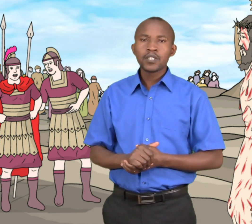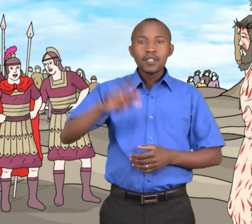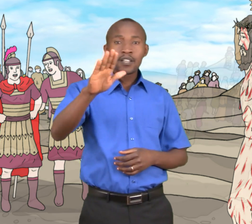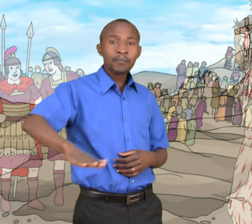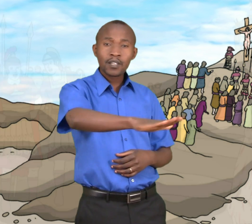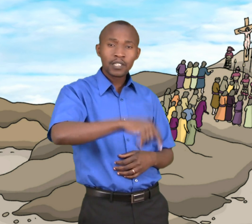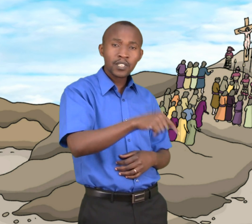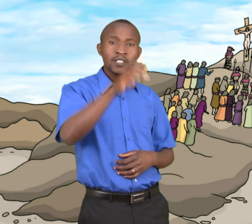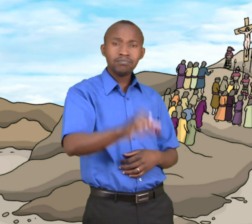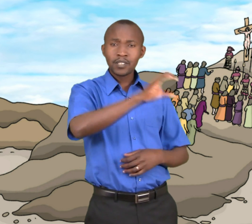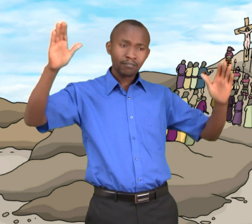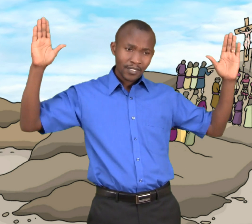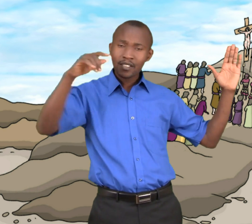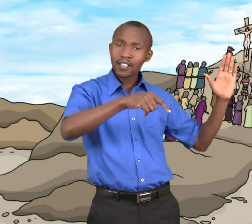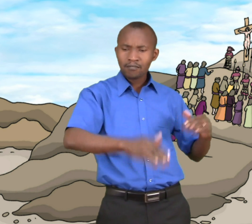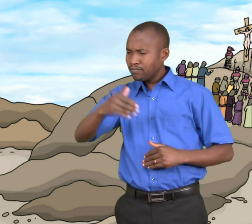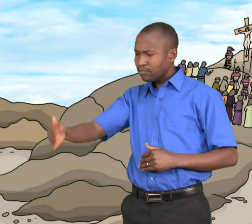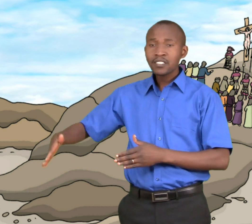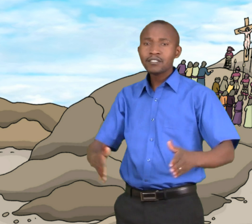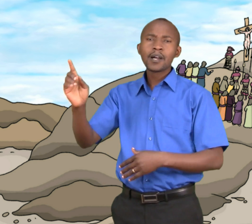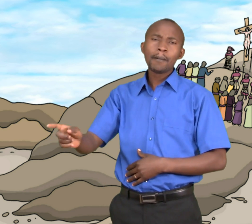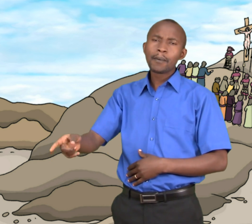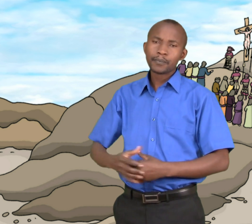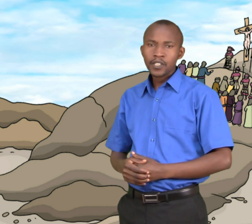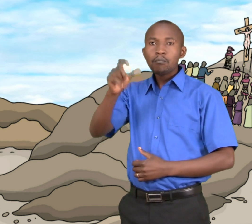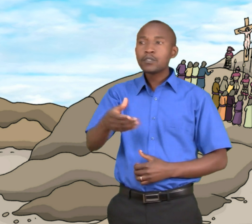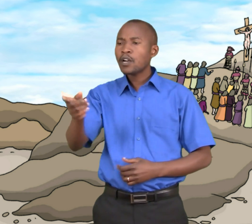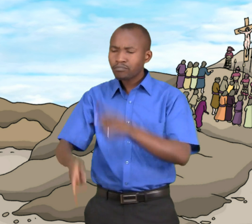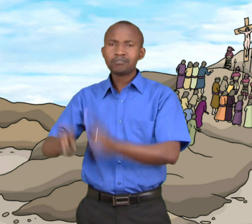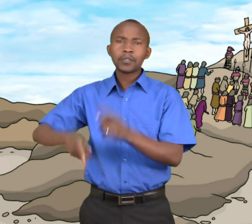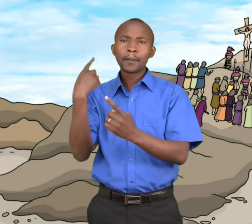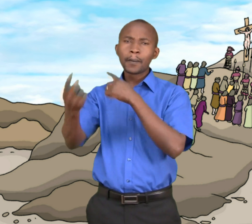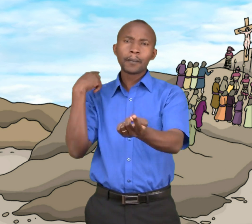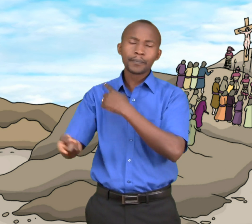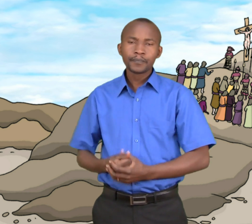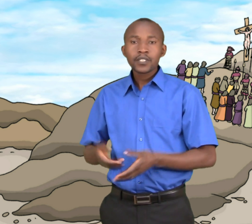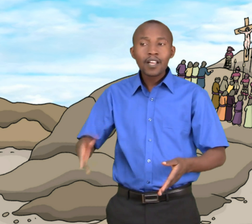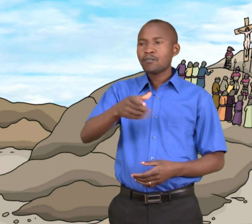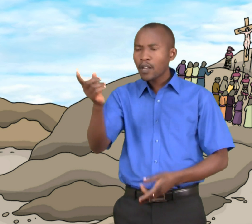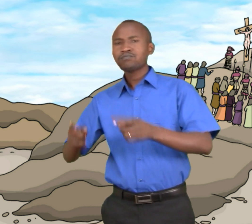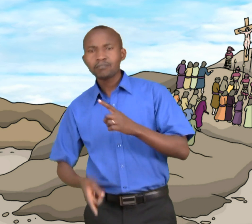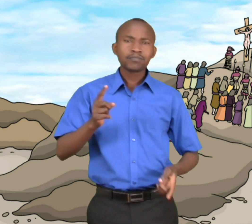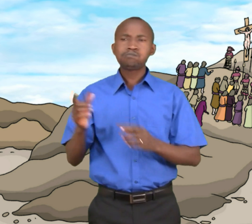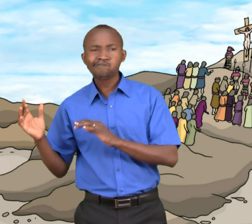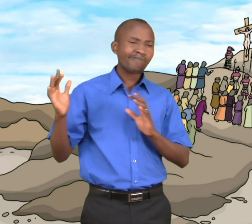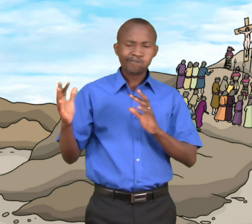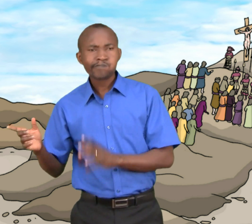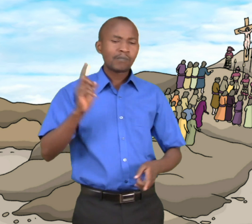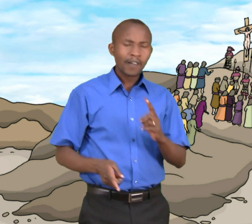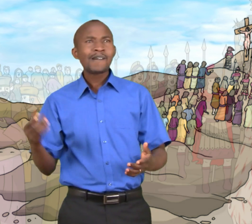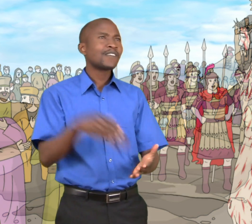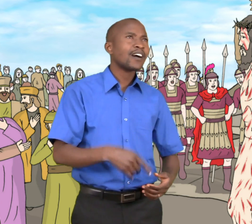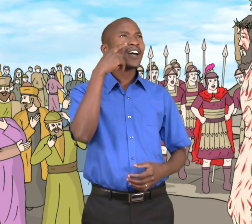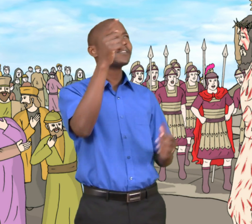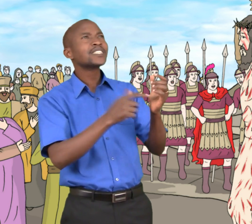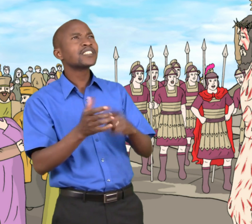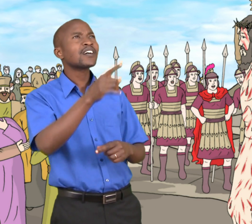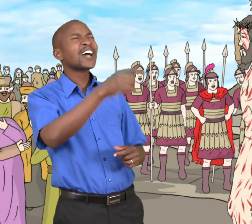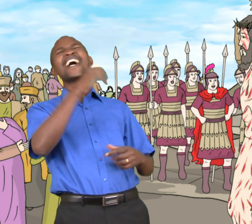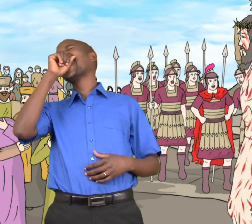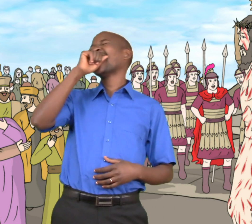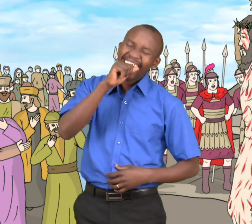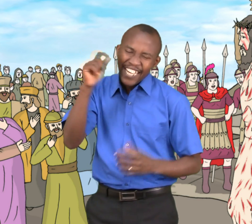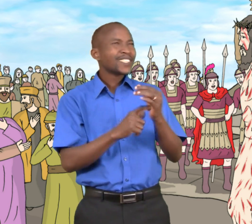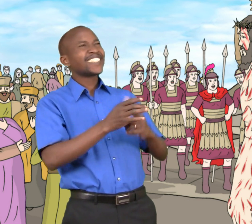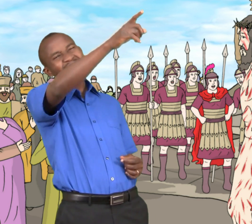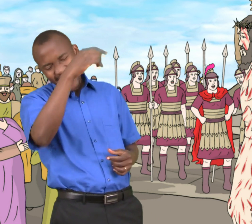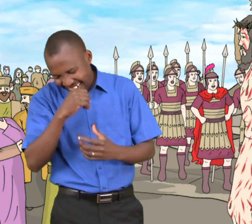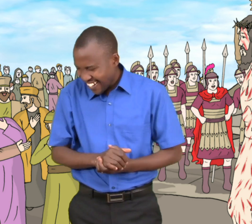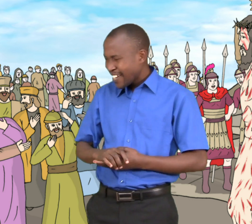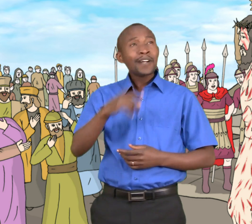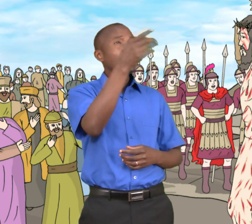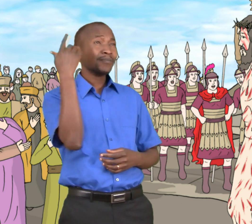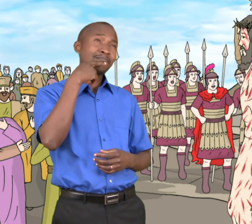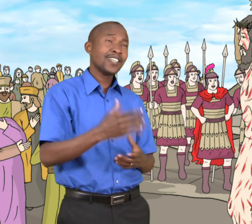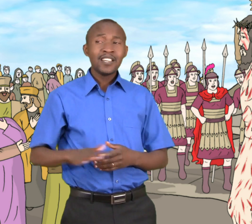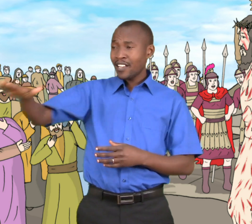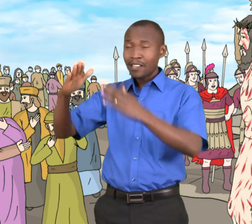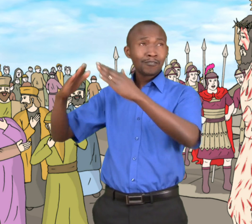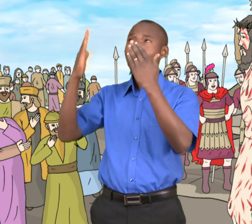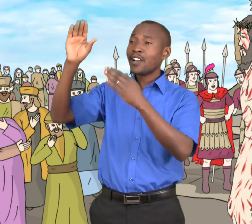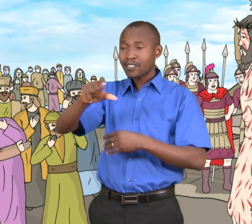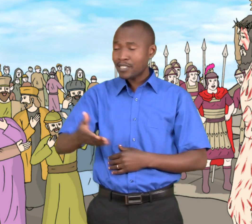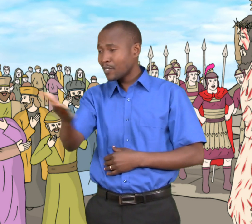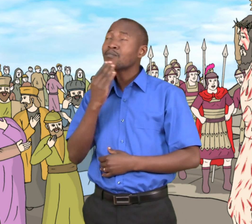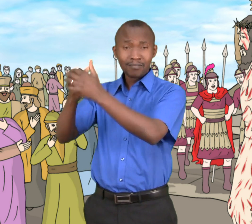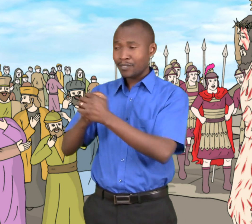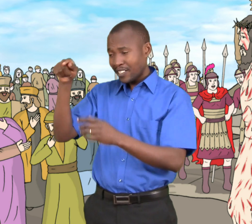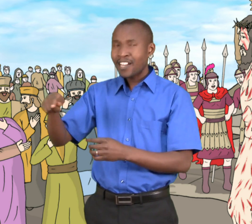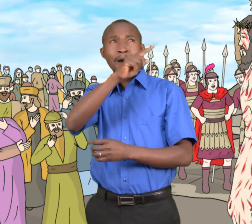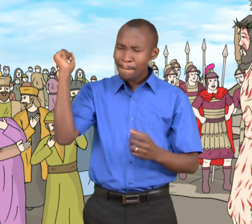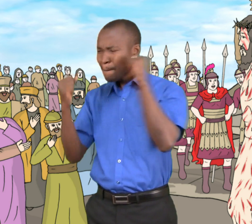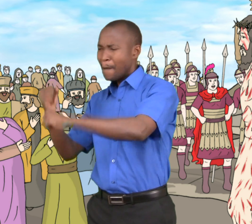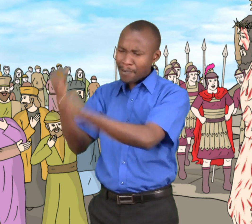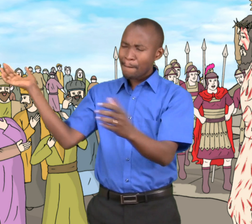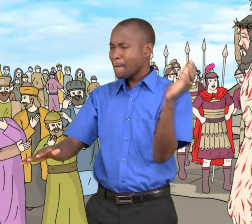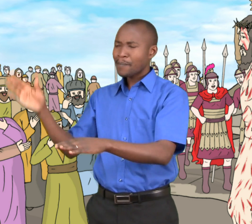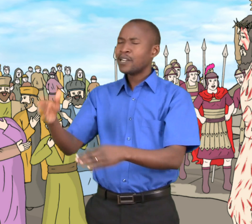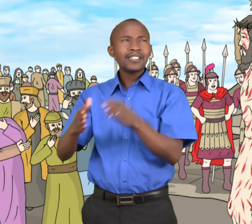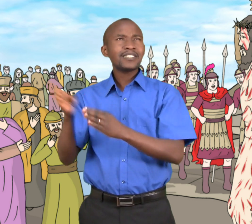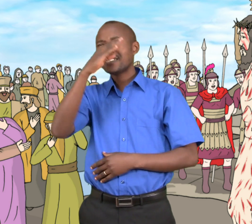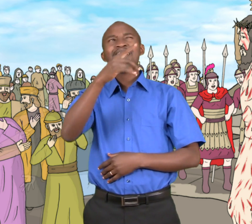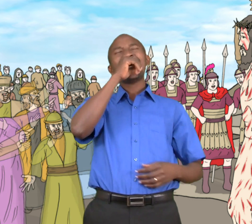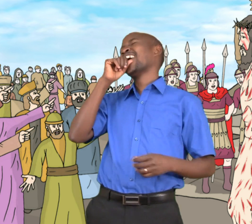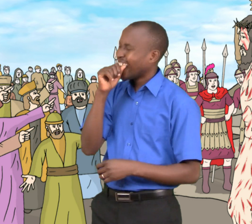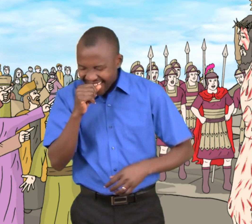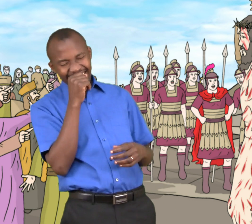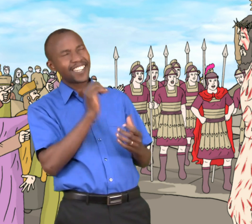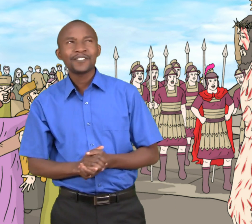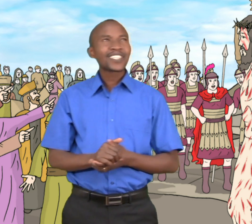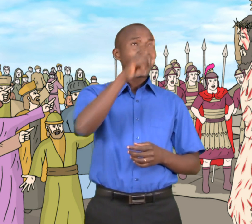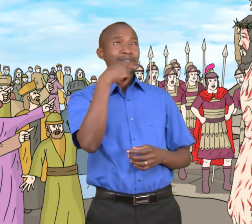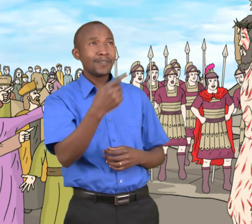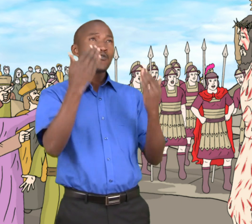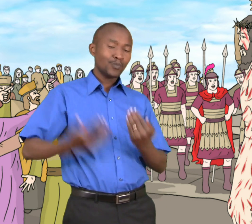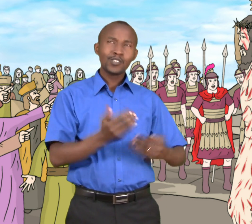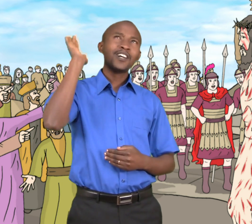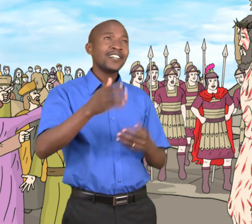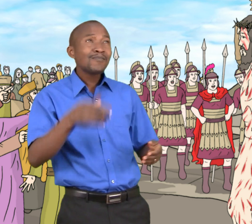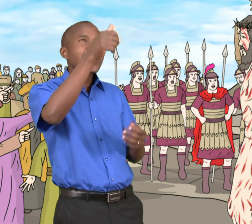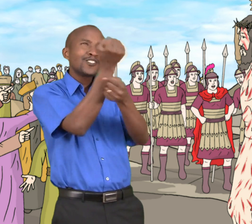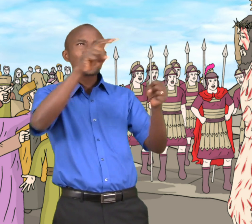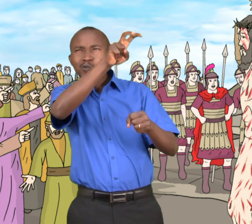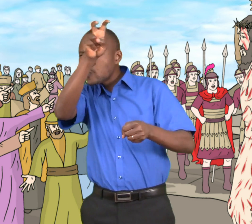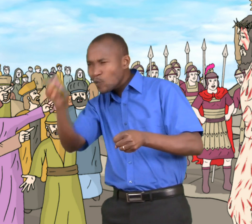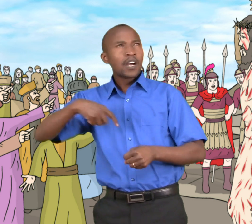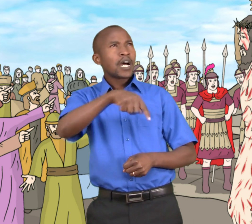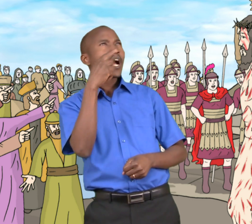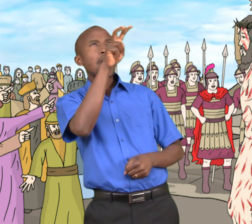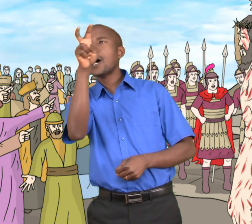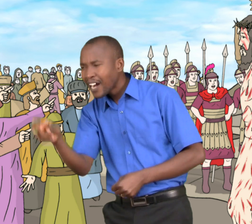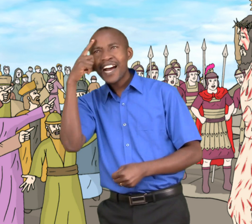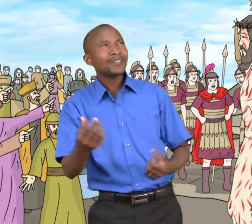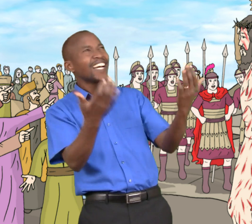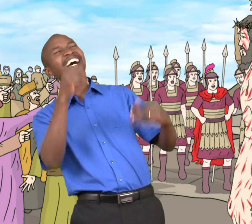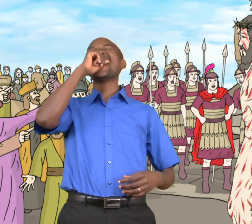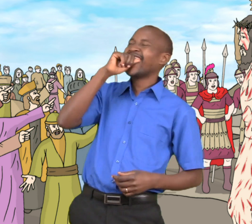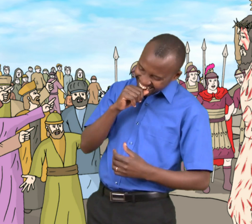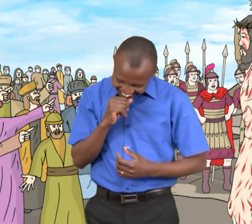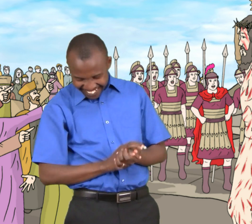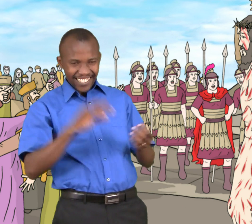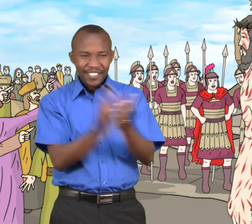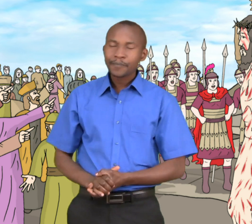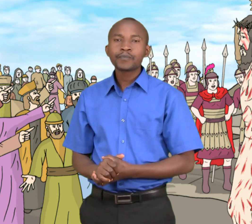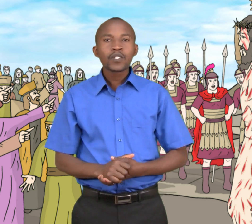And those who passed by heaped abuse on Him, shaking their heads and saying, “You who are going to destroy the temple and rebuild it in three days, save Yourself!